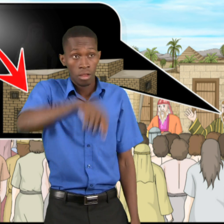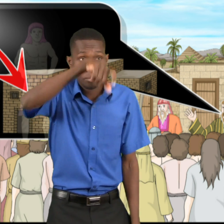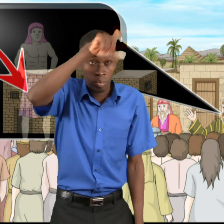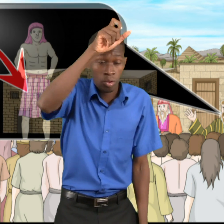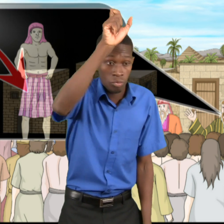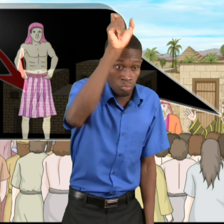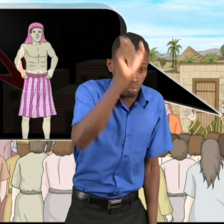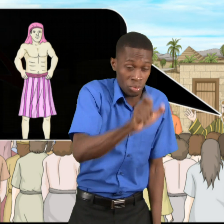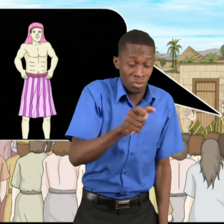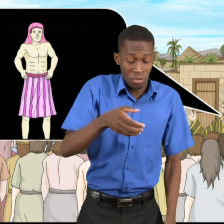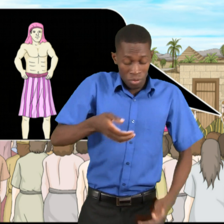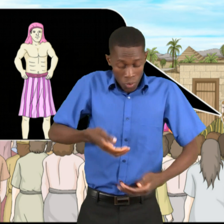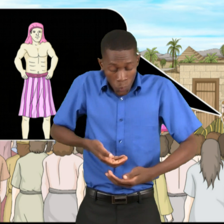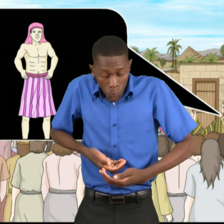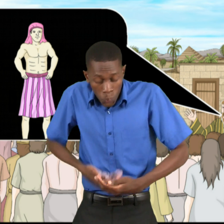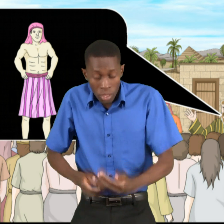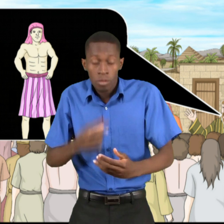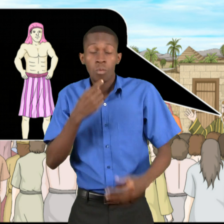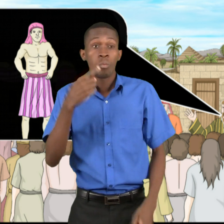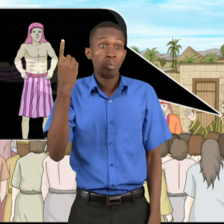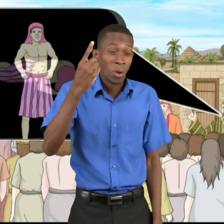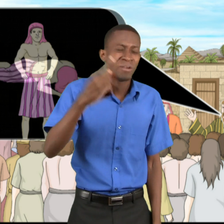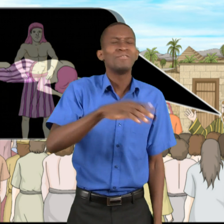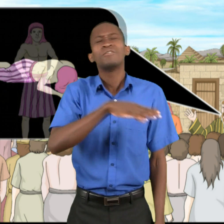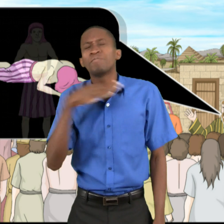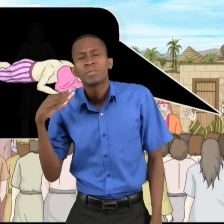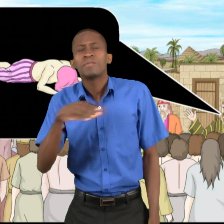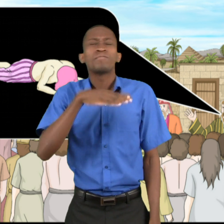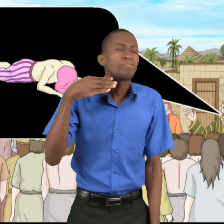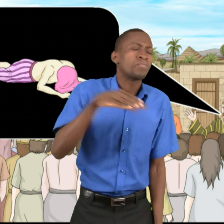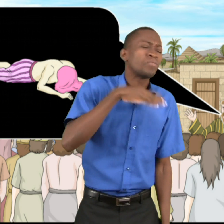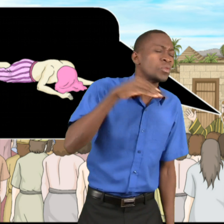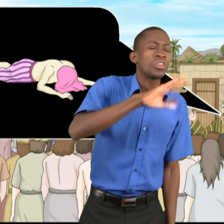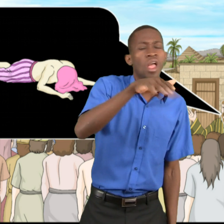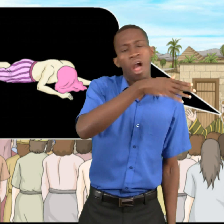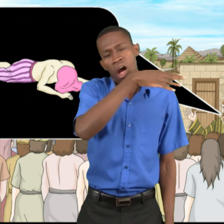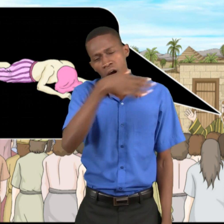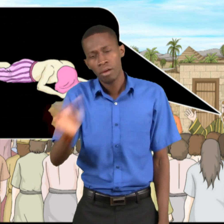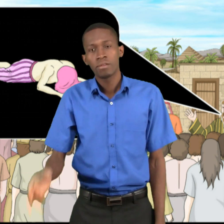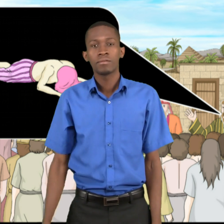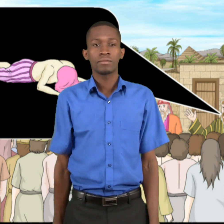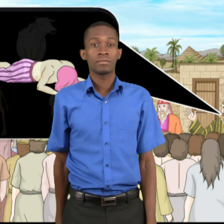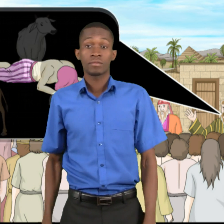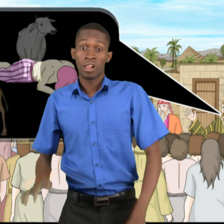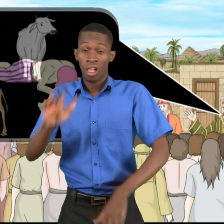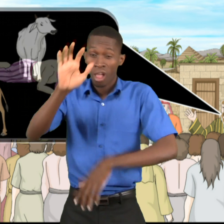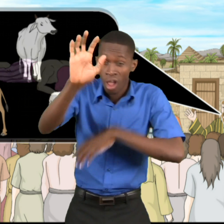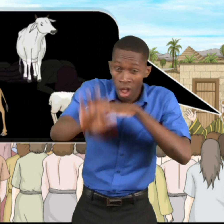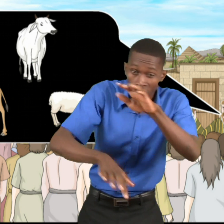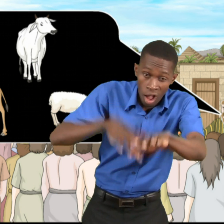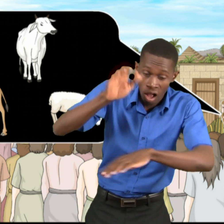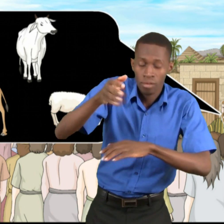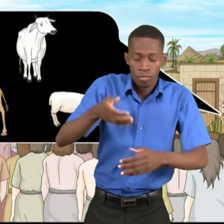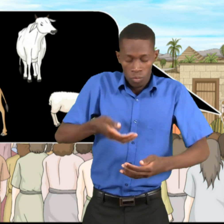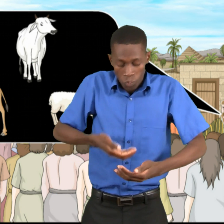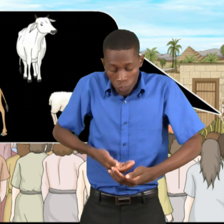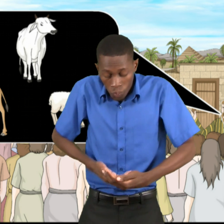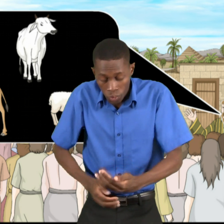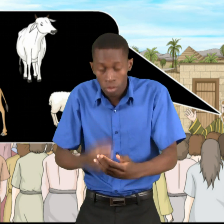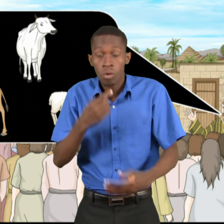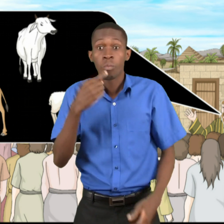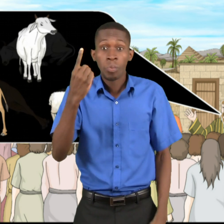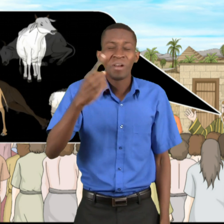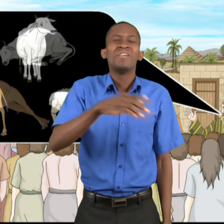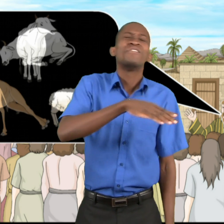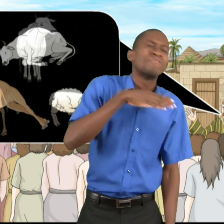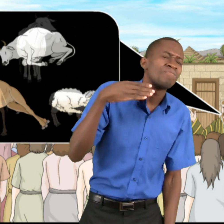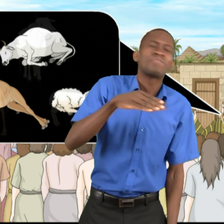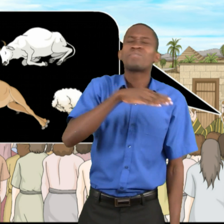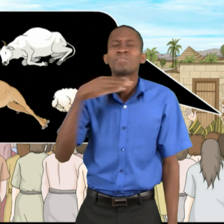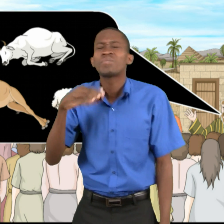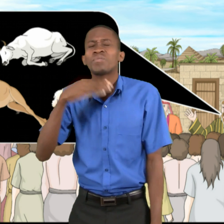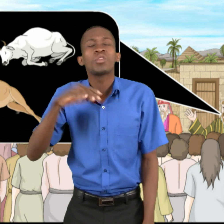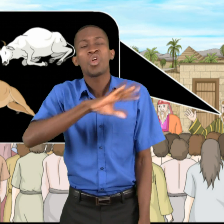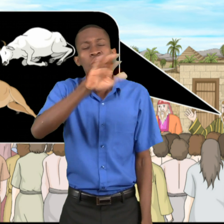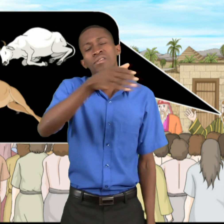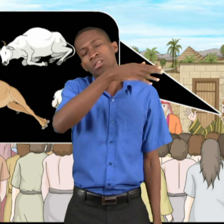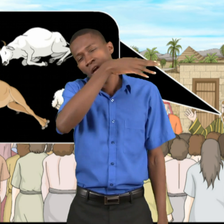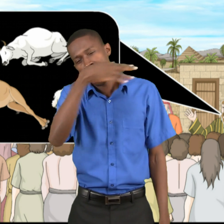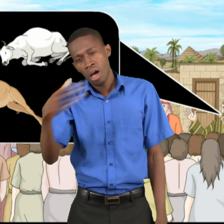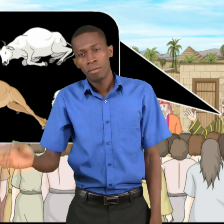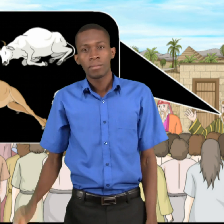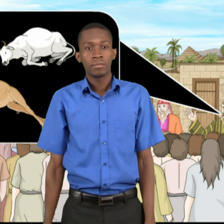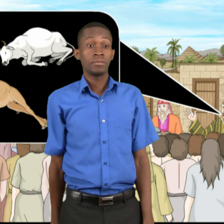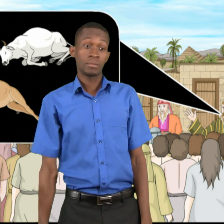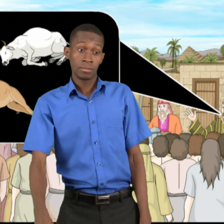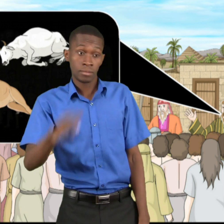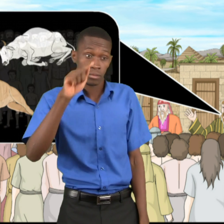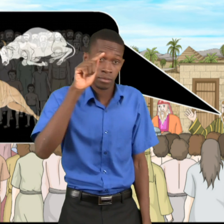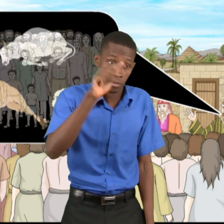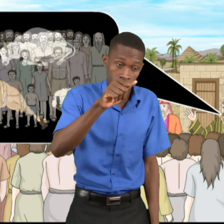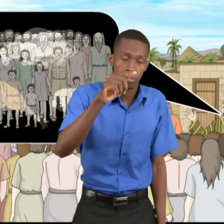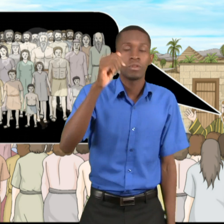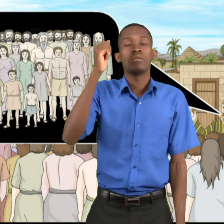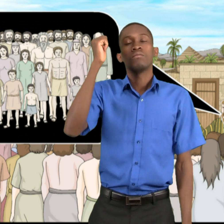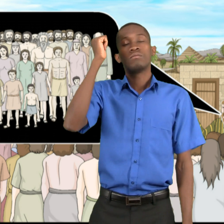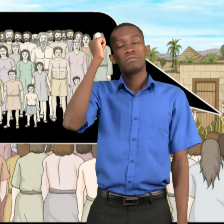so He will not allow the destroyer to enter your houses and strike you down.